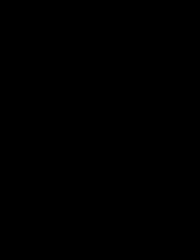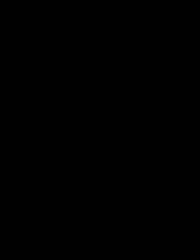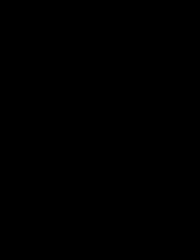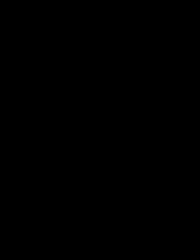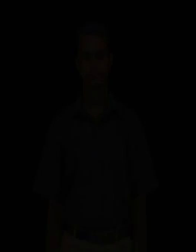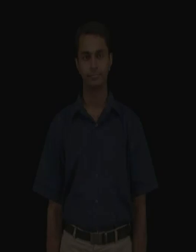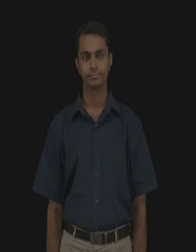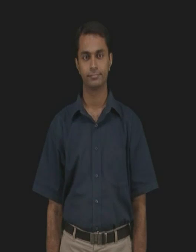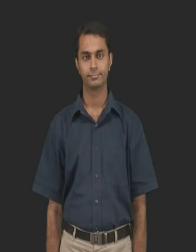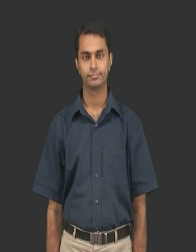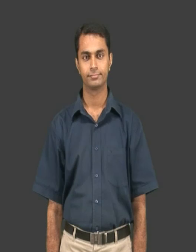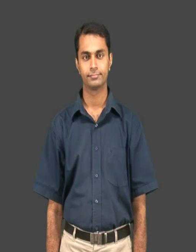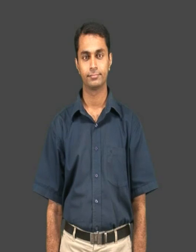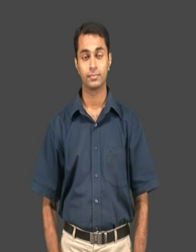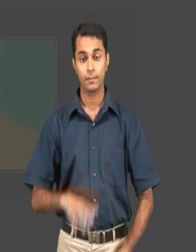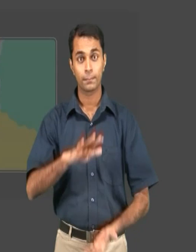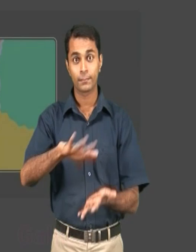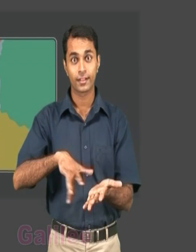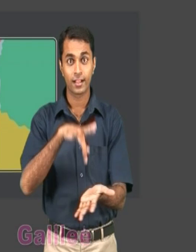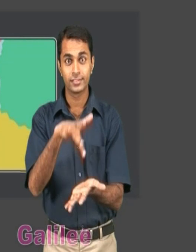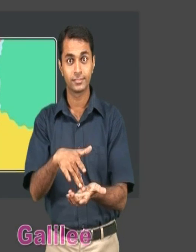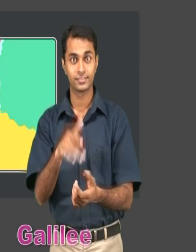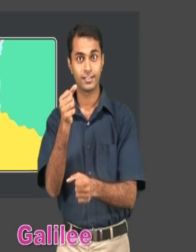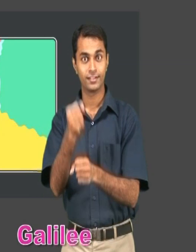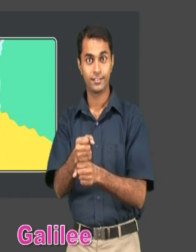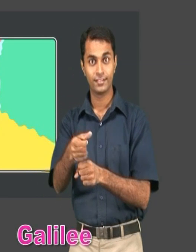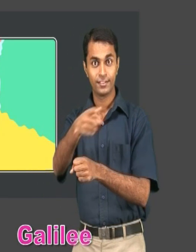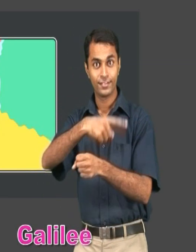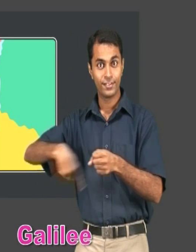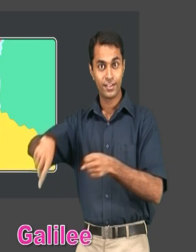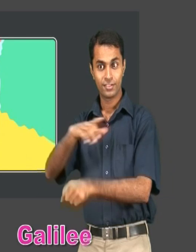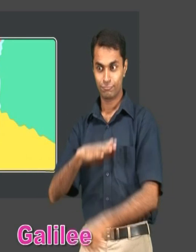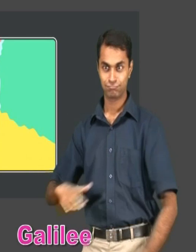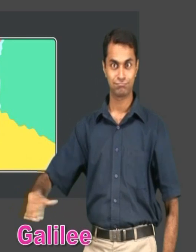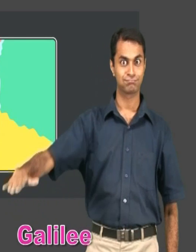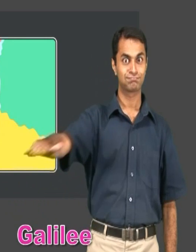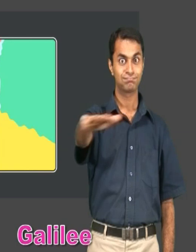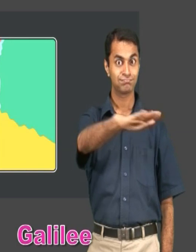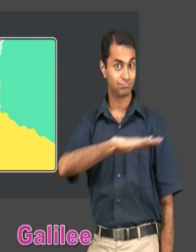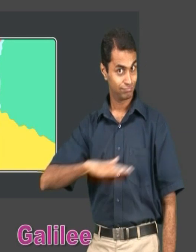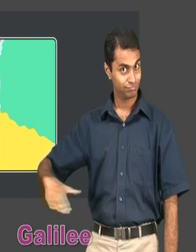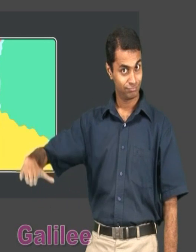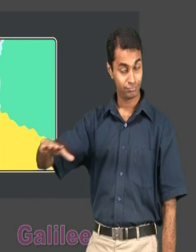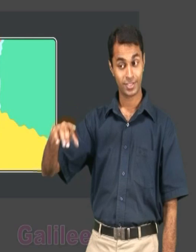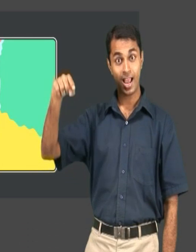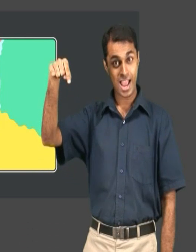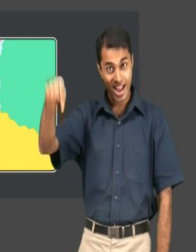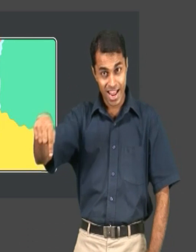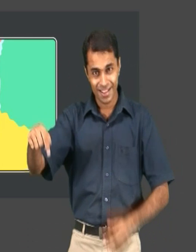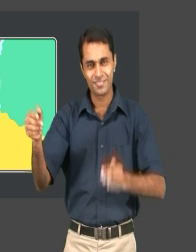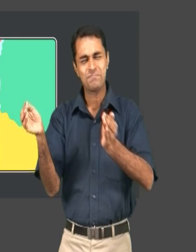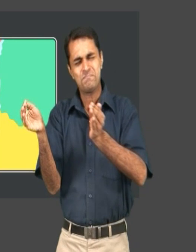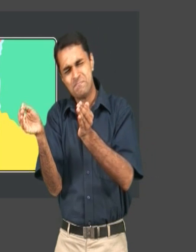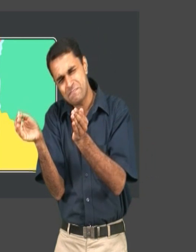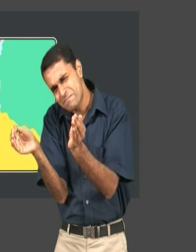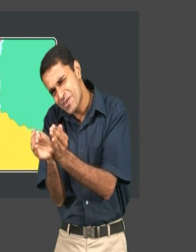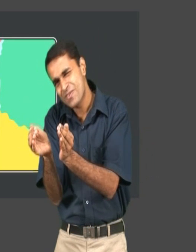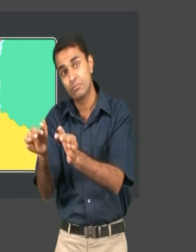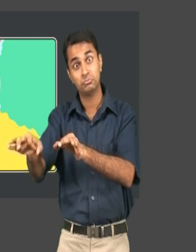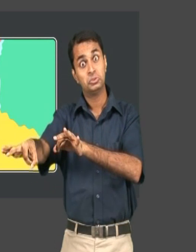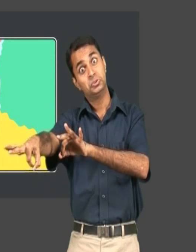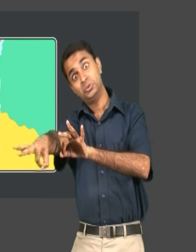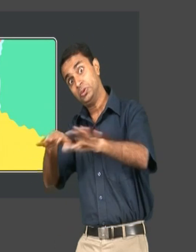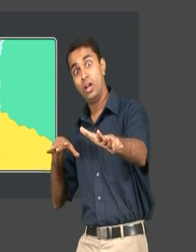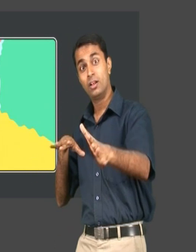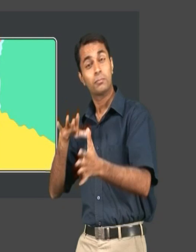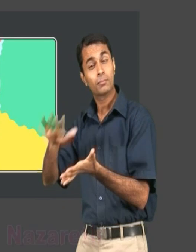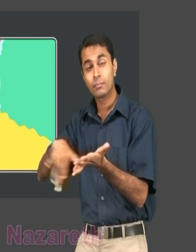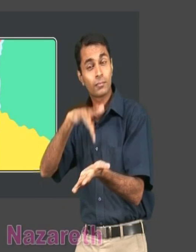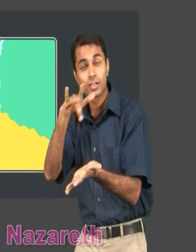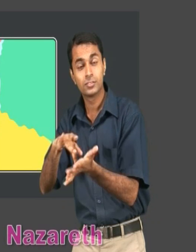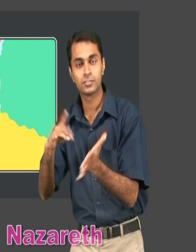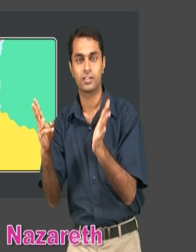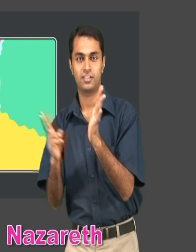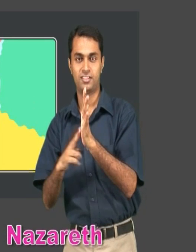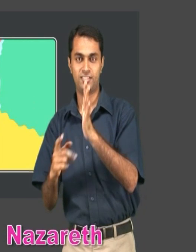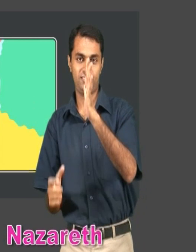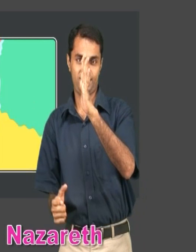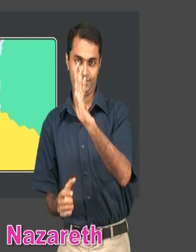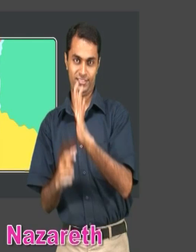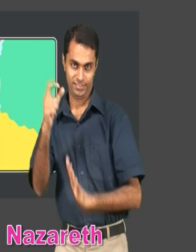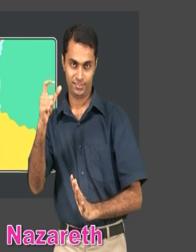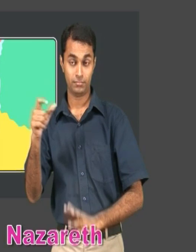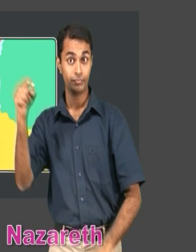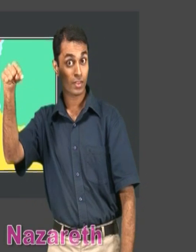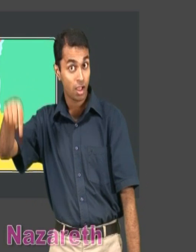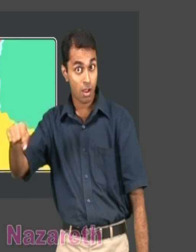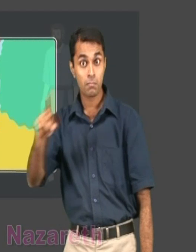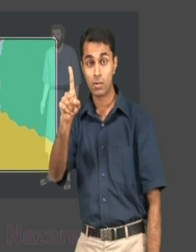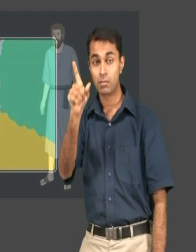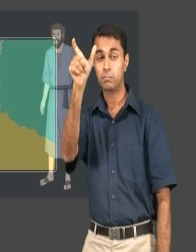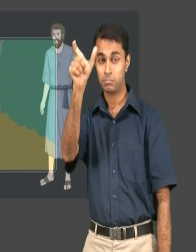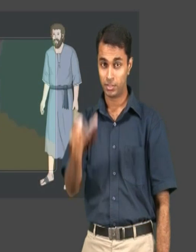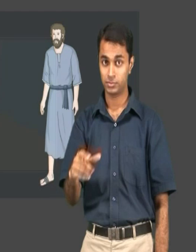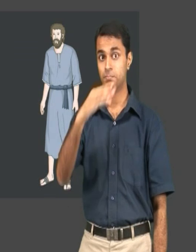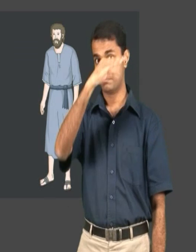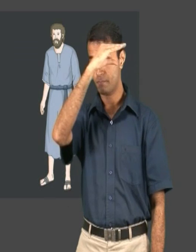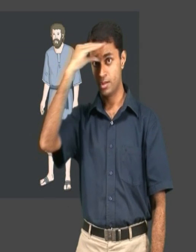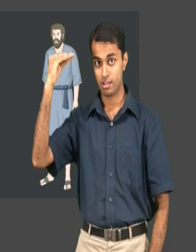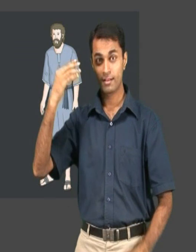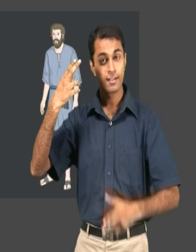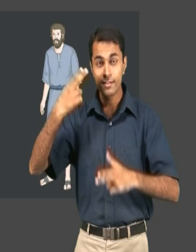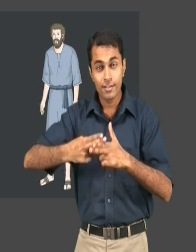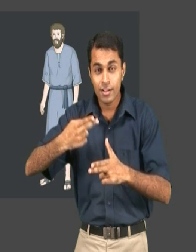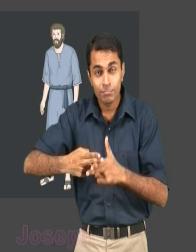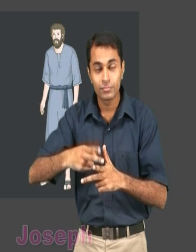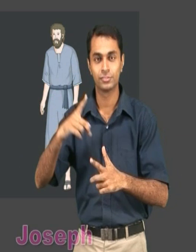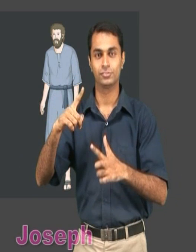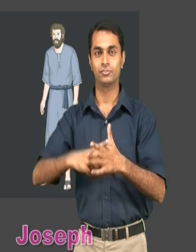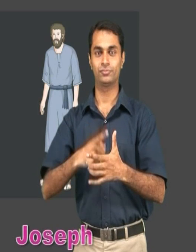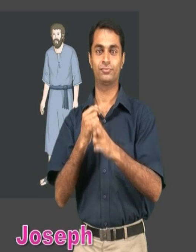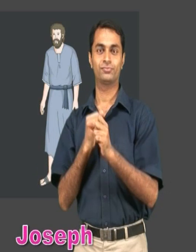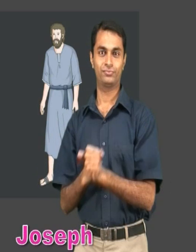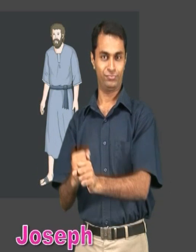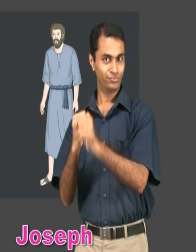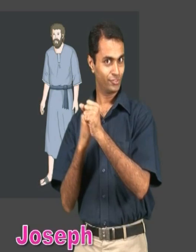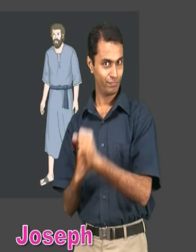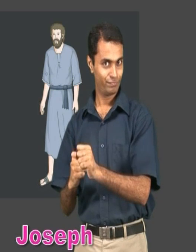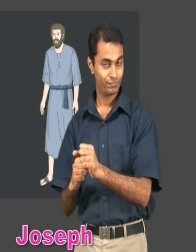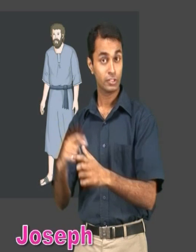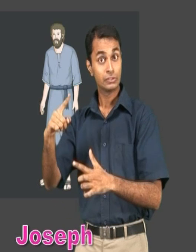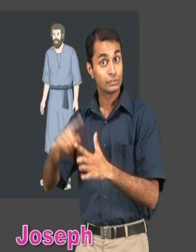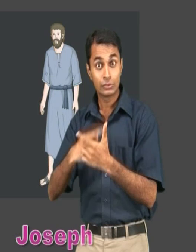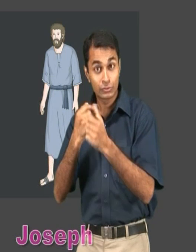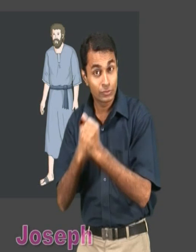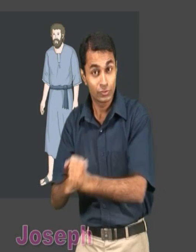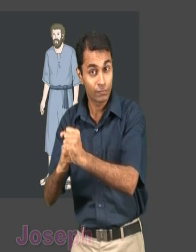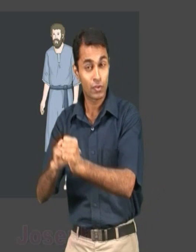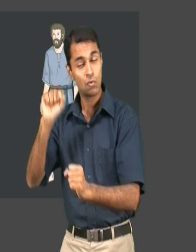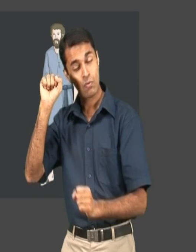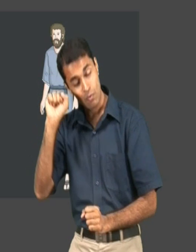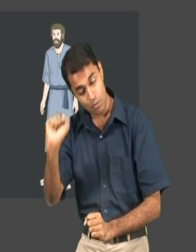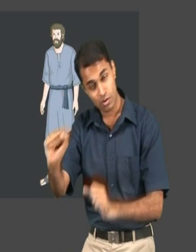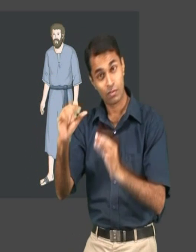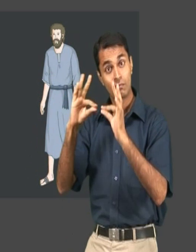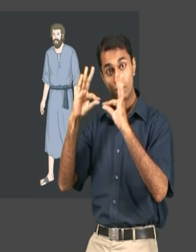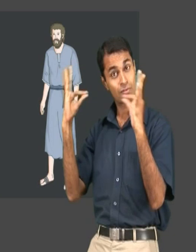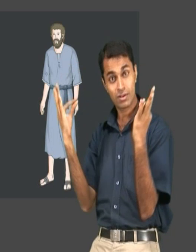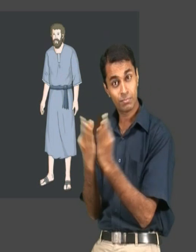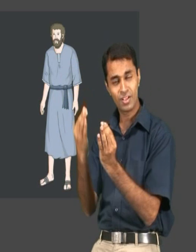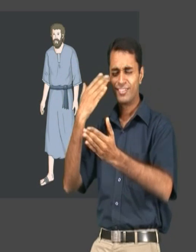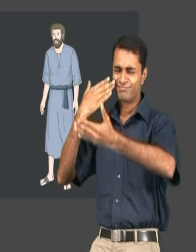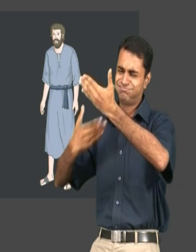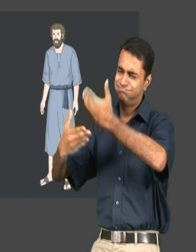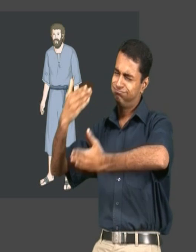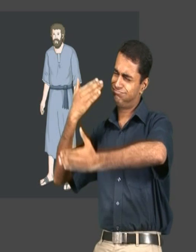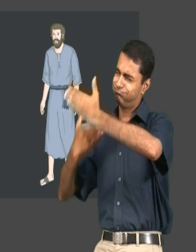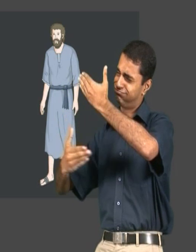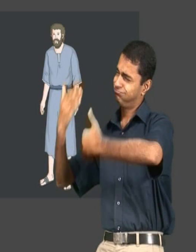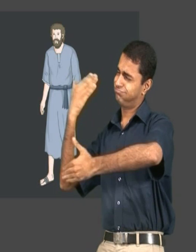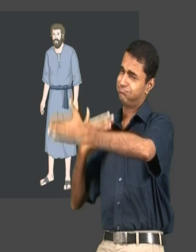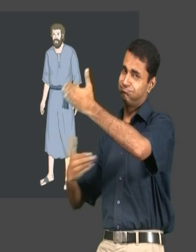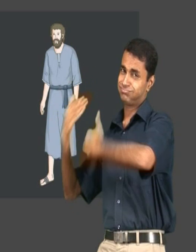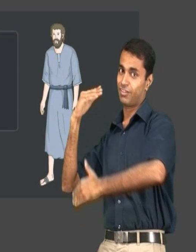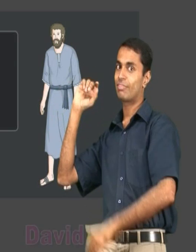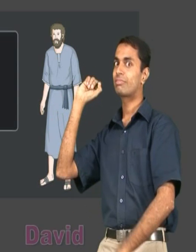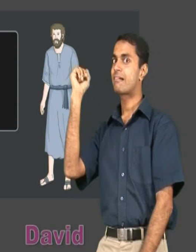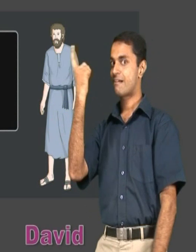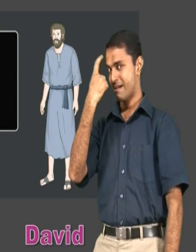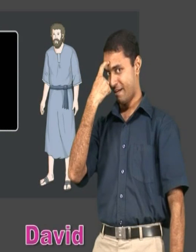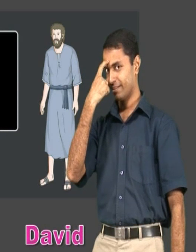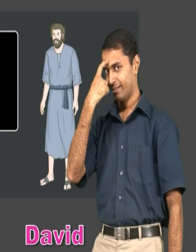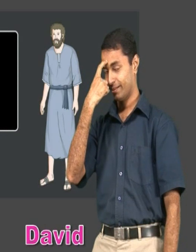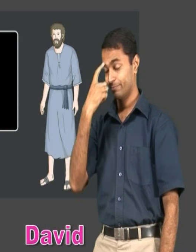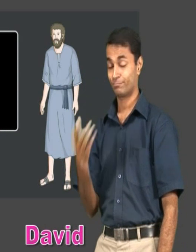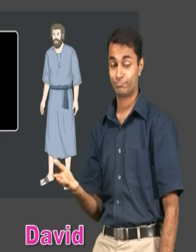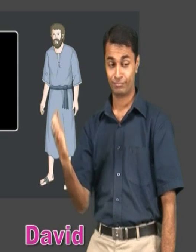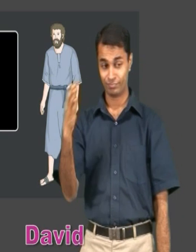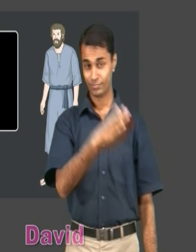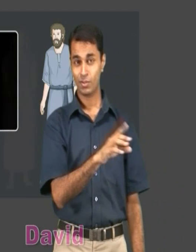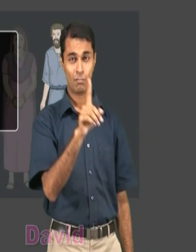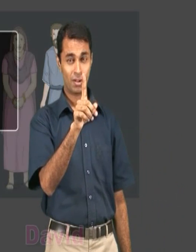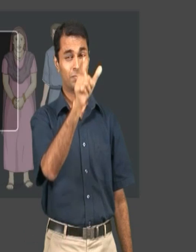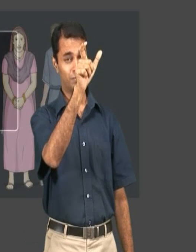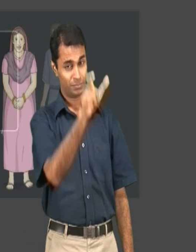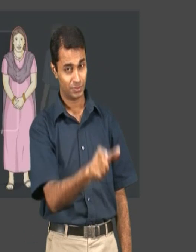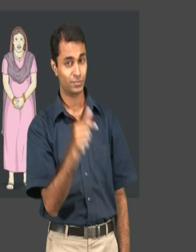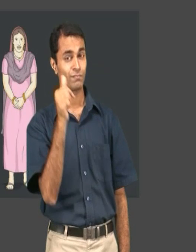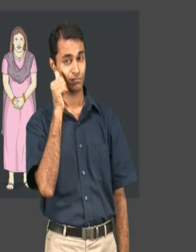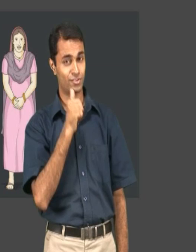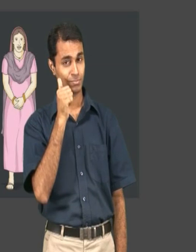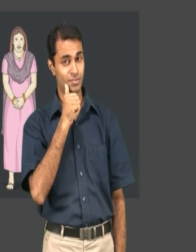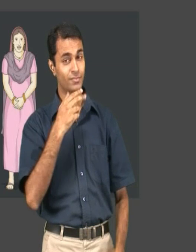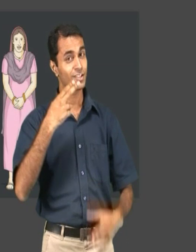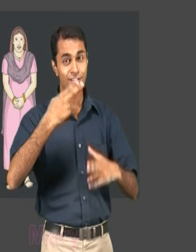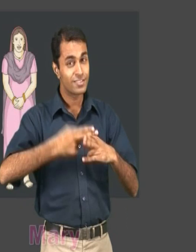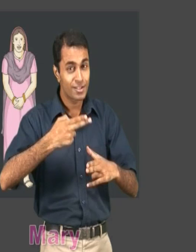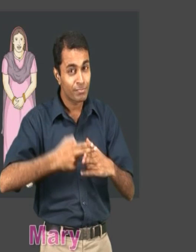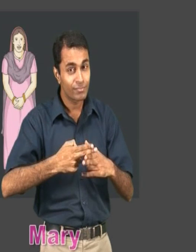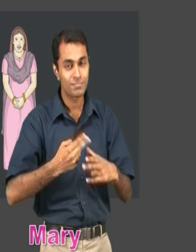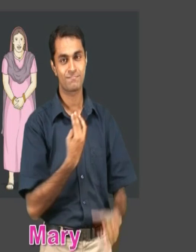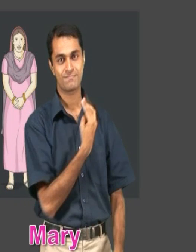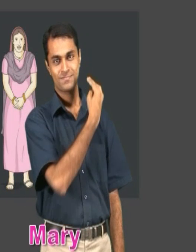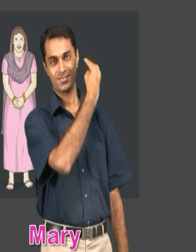In the sixth month, God sent the angel Gabriel to a town in Galilee called Nazareth, to a virgin pledged in marriage to a man named Joseph, who was of the house of David.